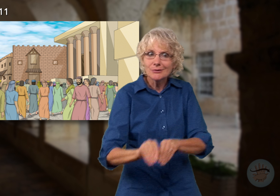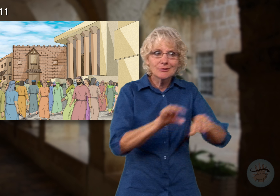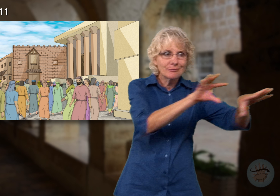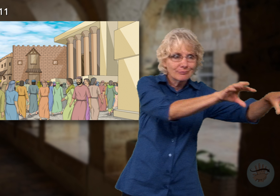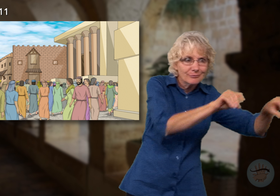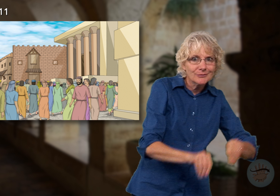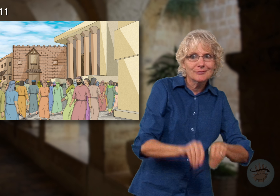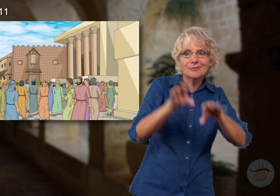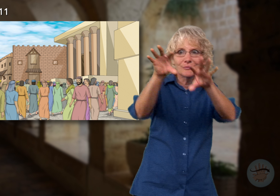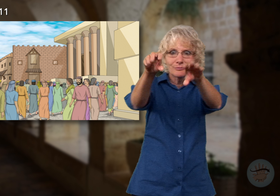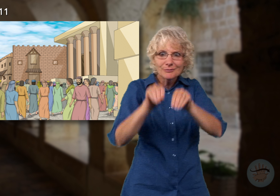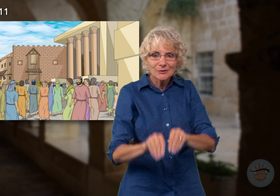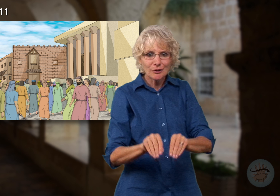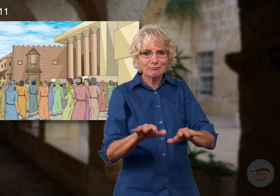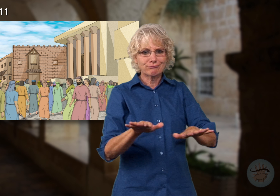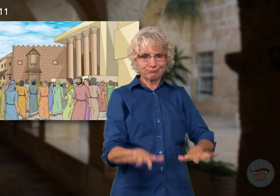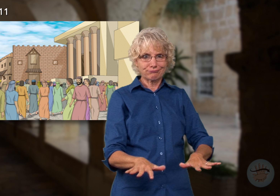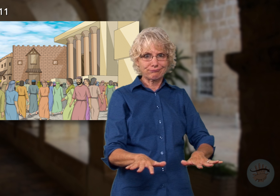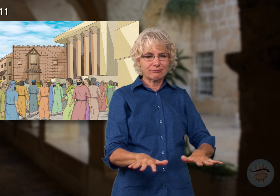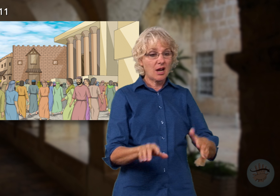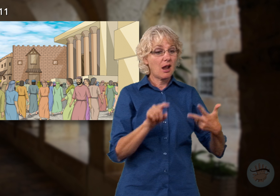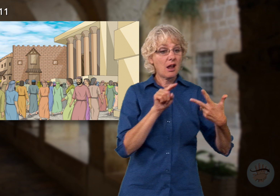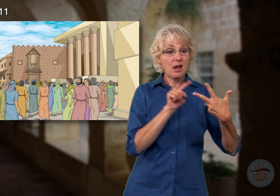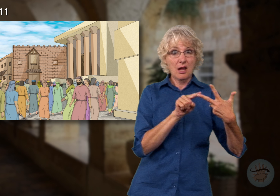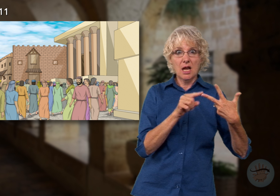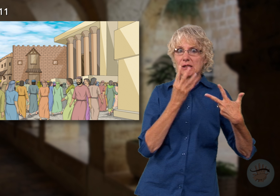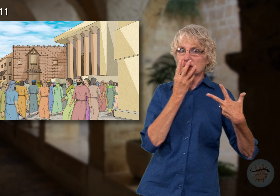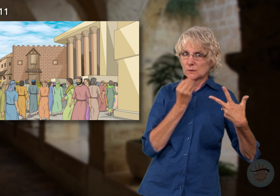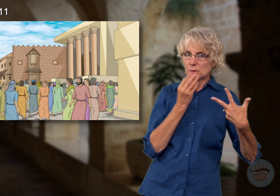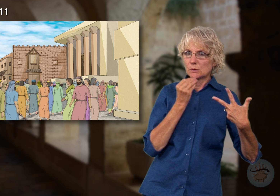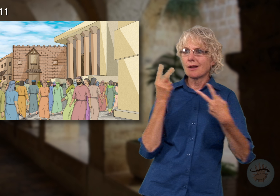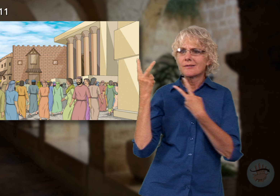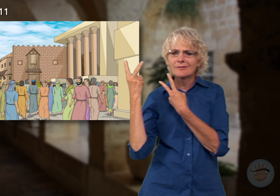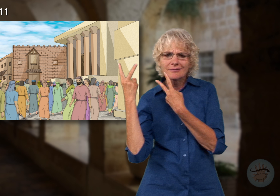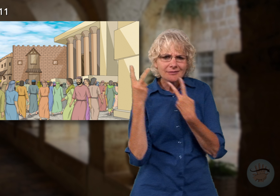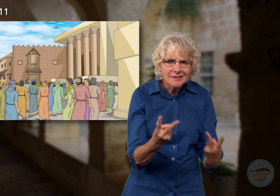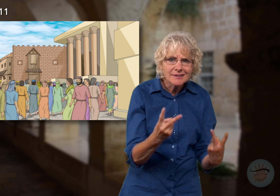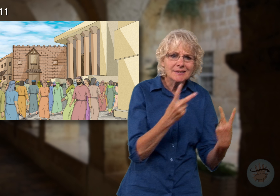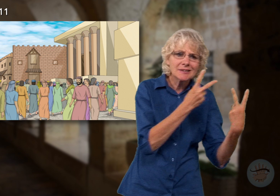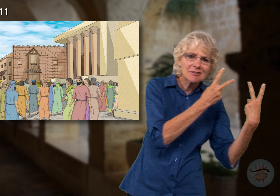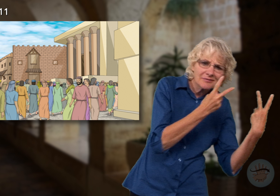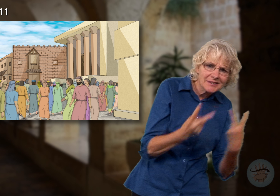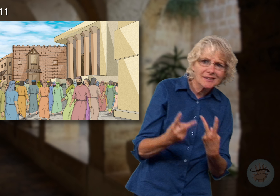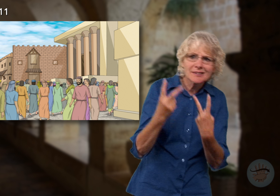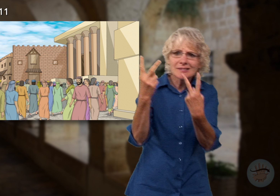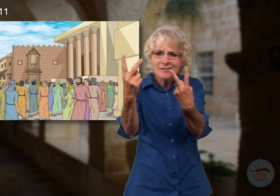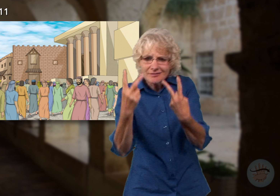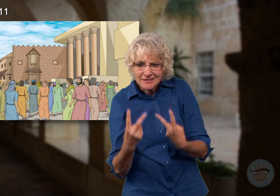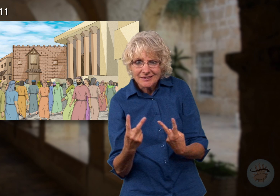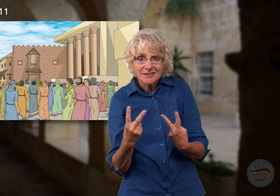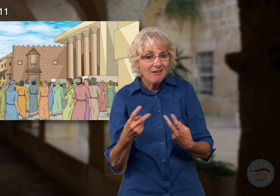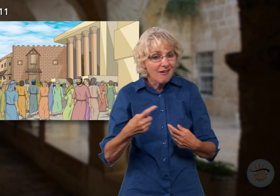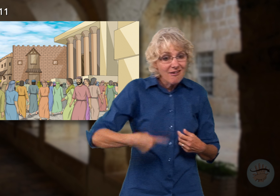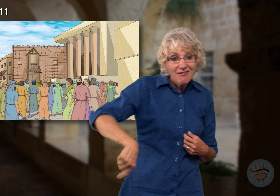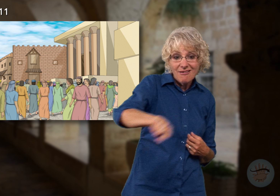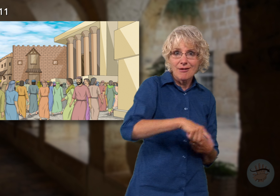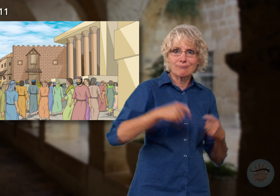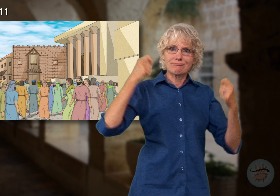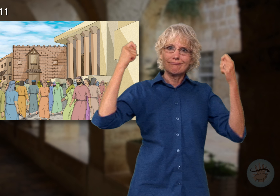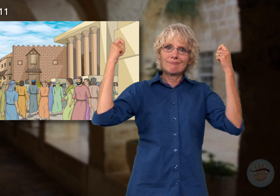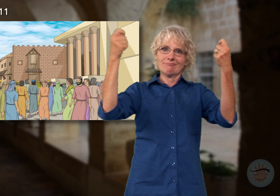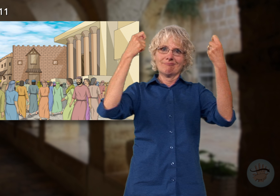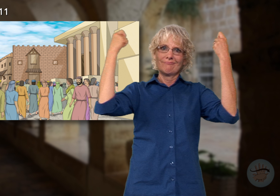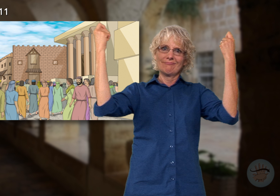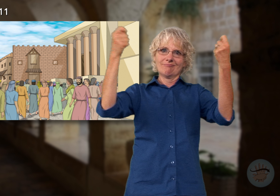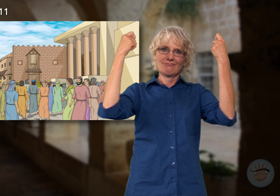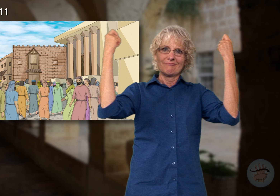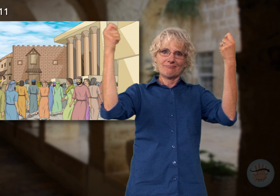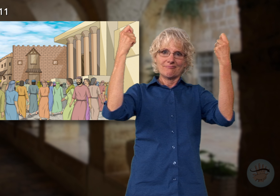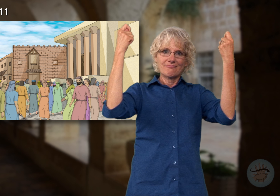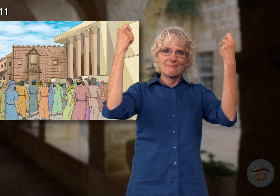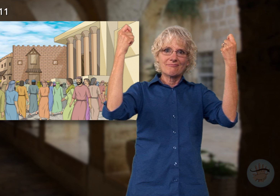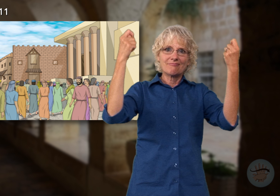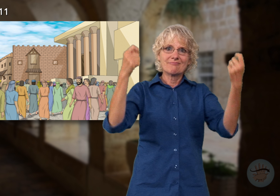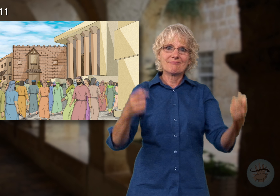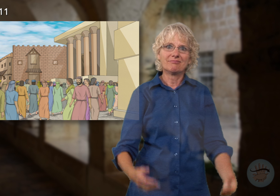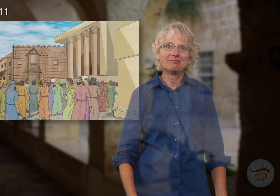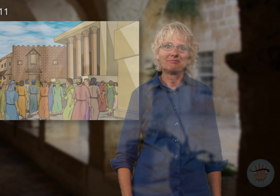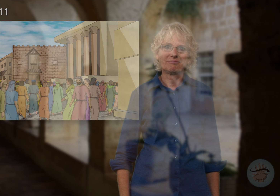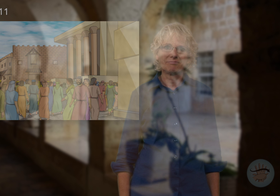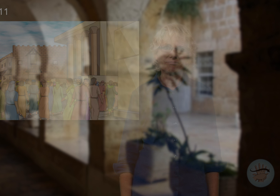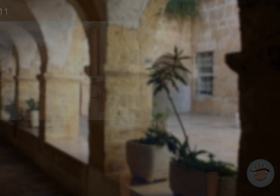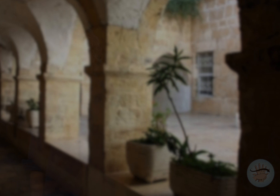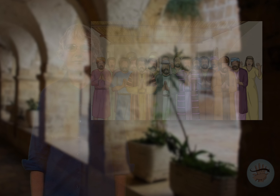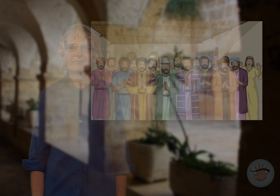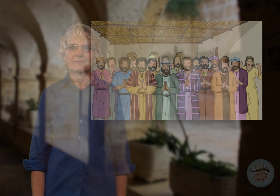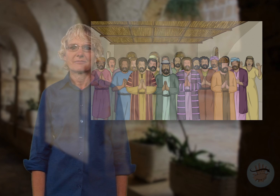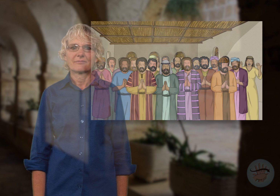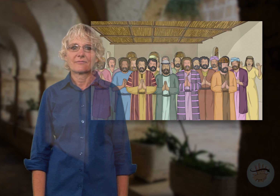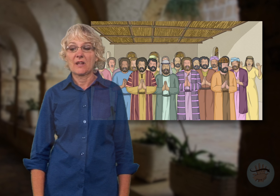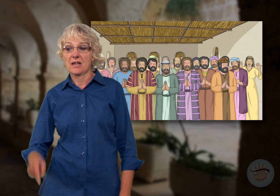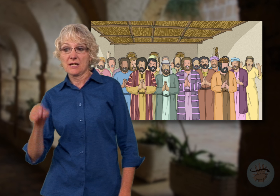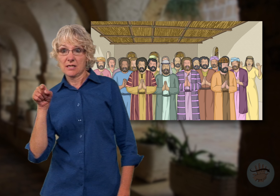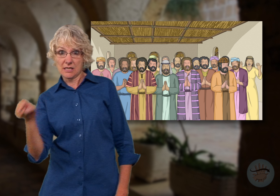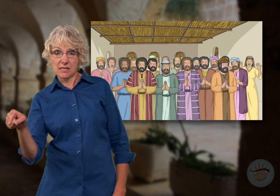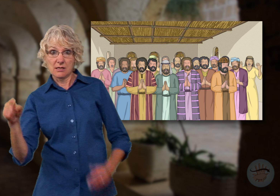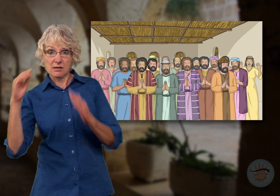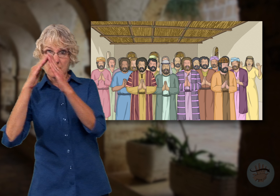Cretans and Arabs—we hear them declaring the wonders of God in our own tongues!”